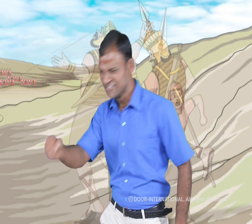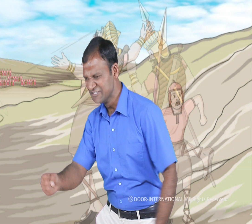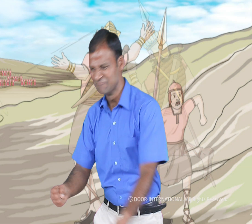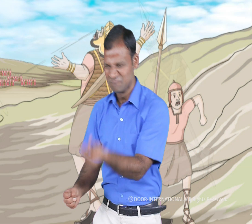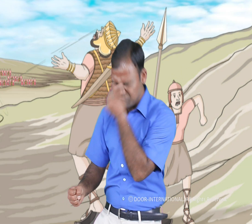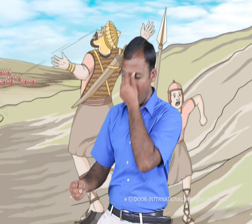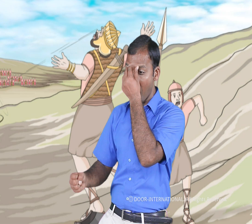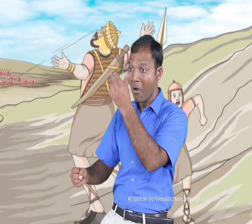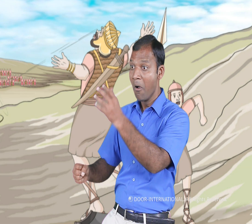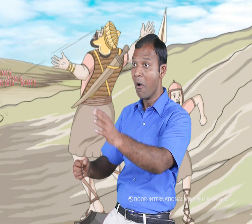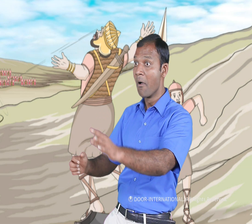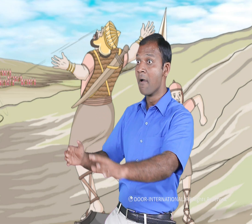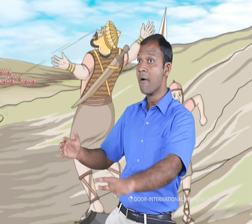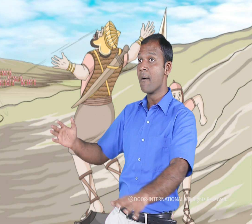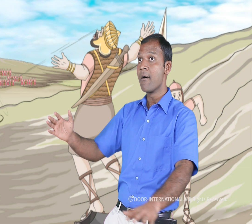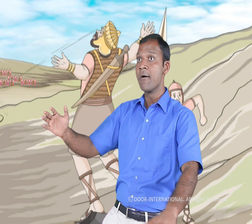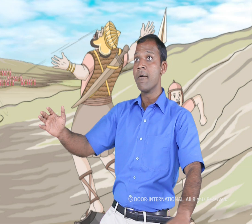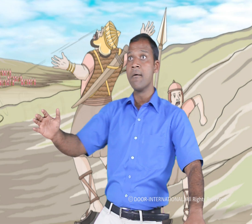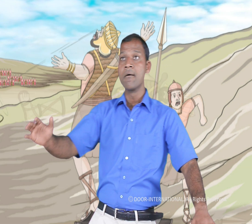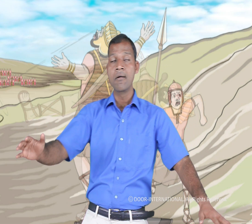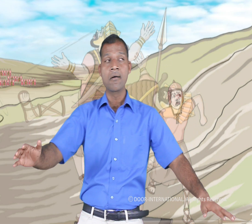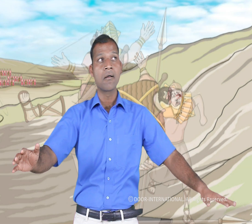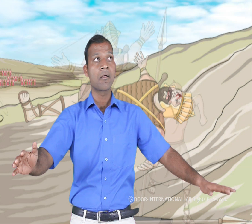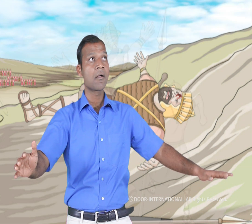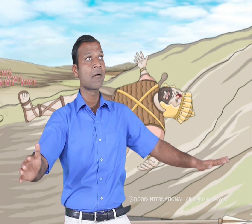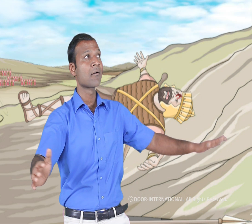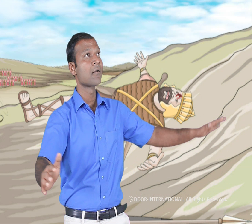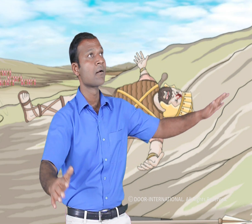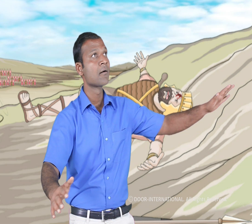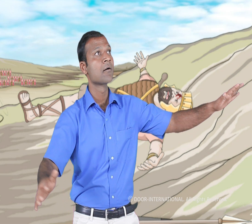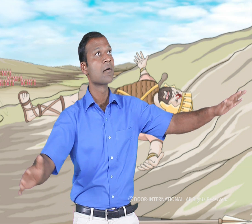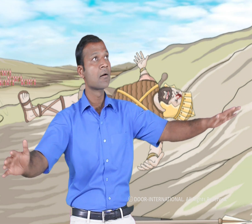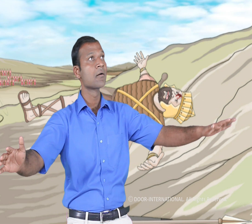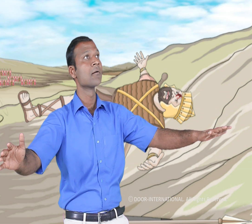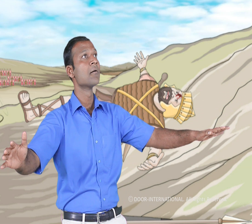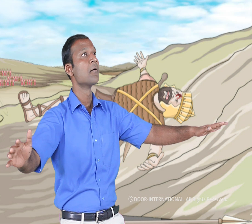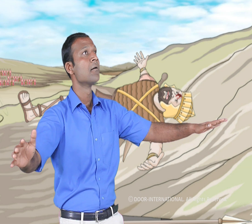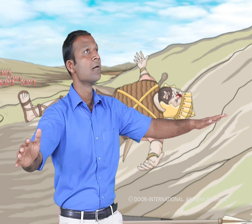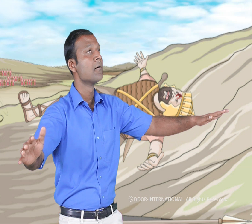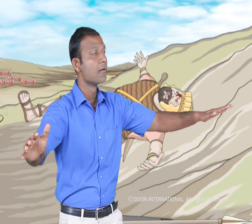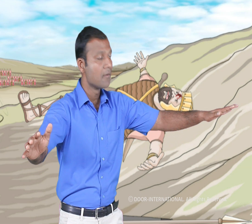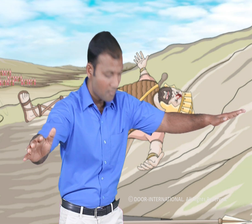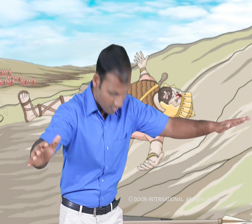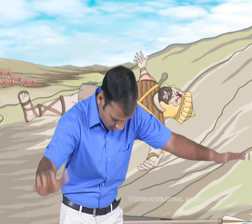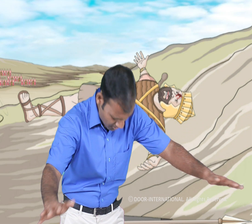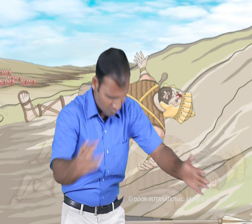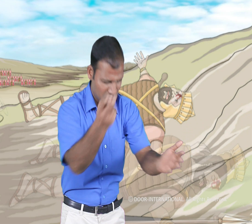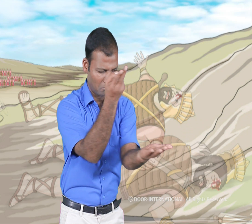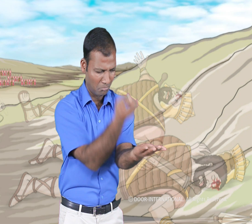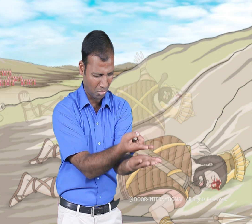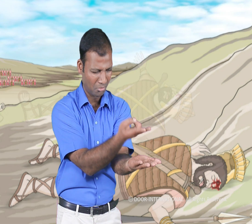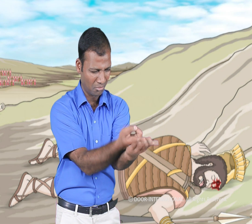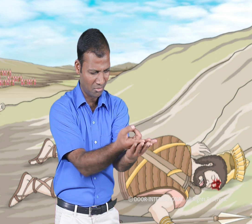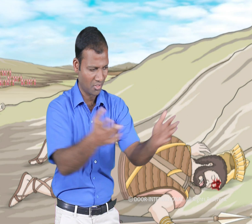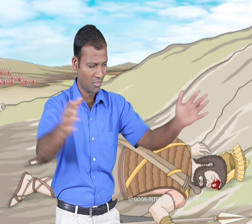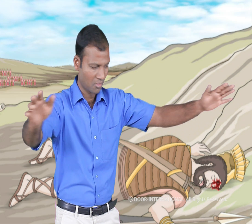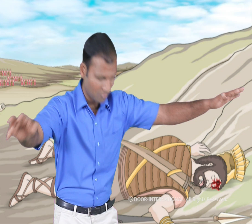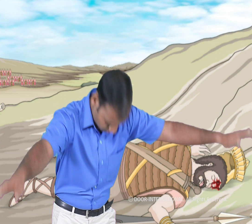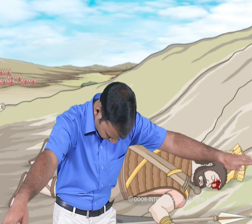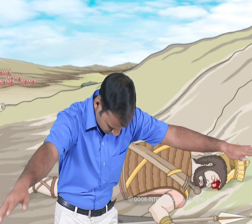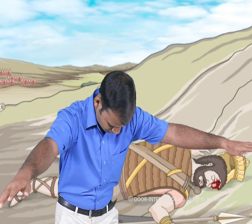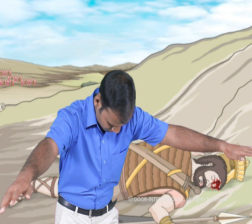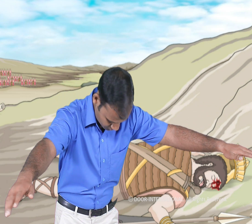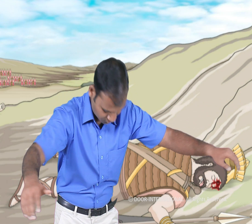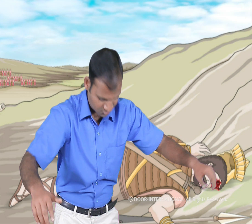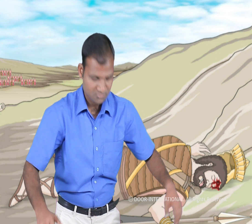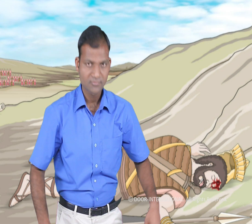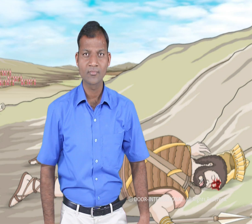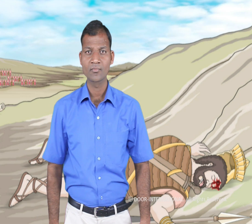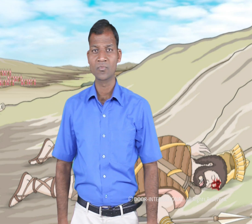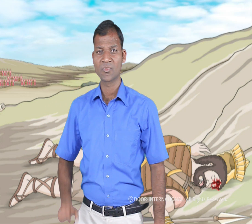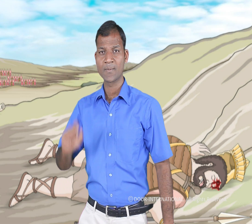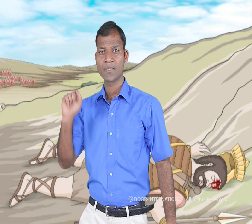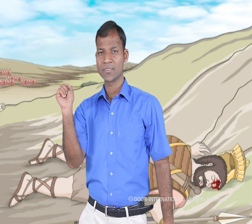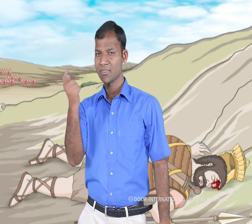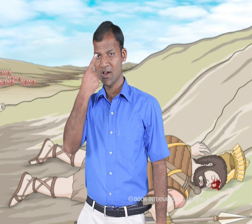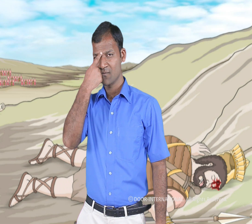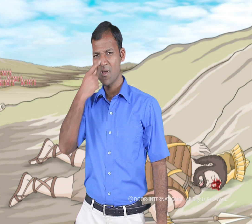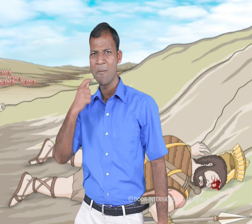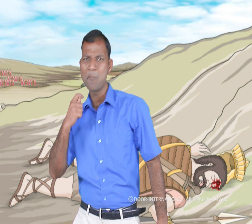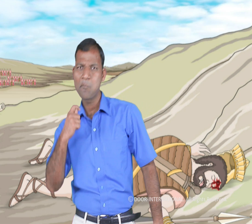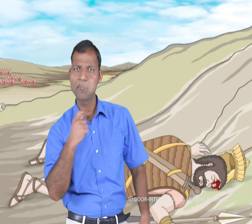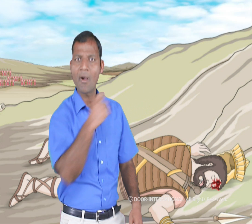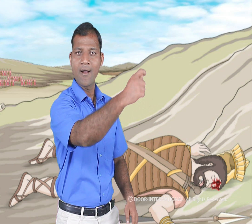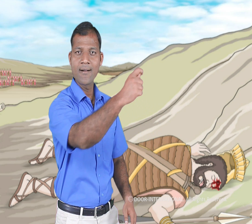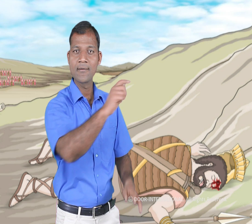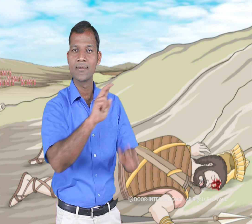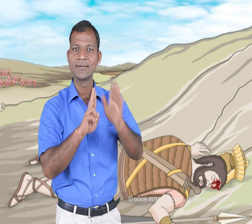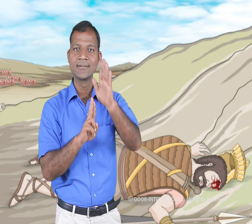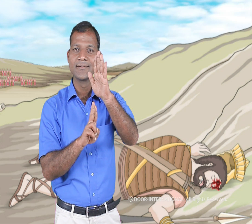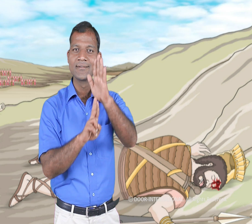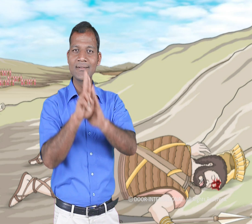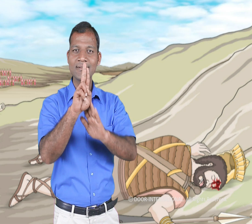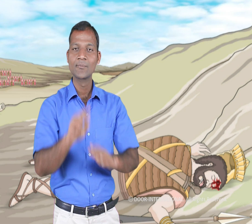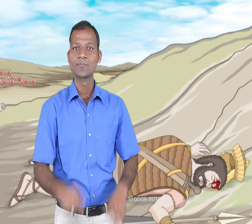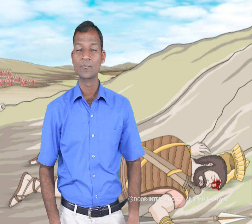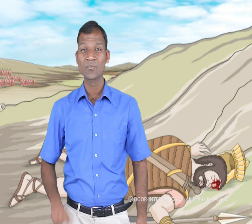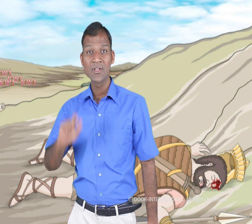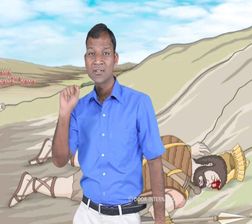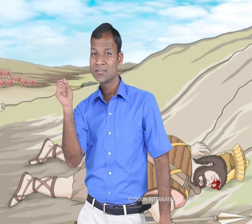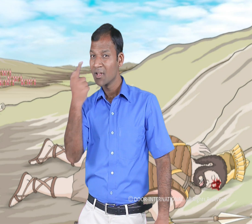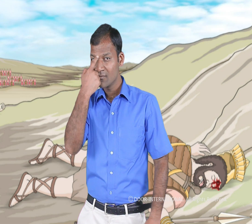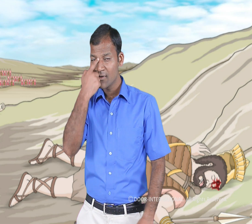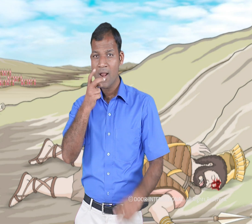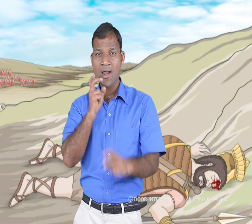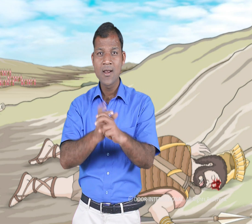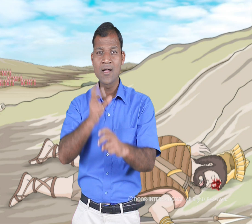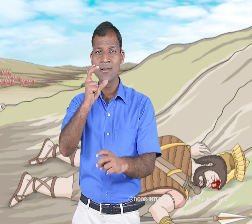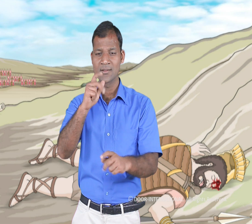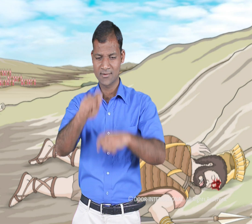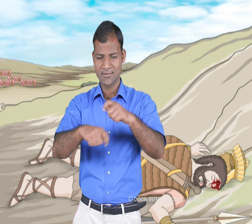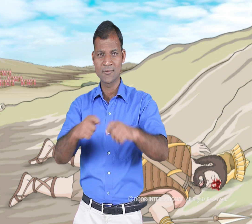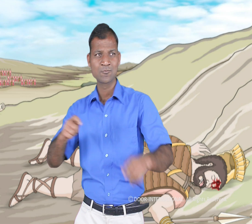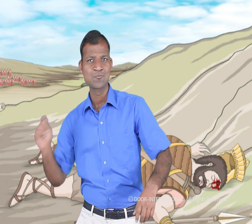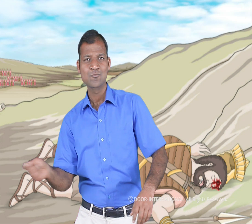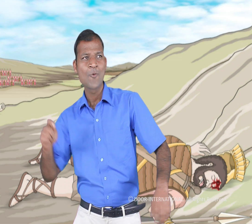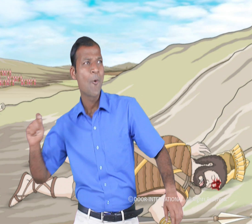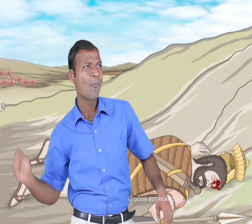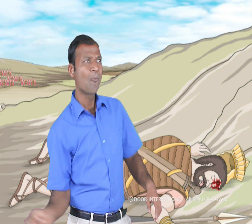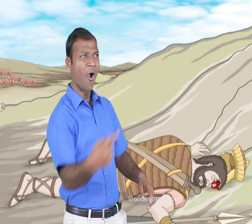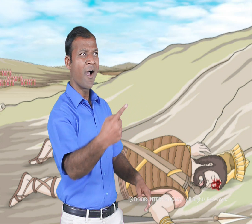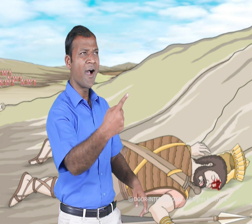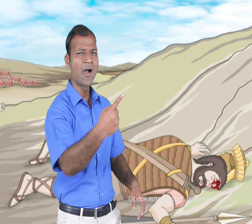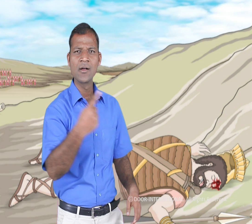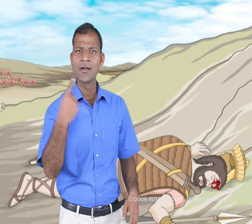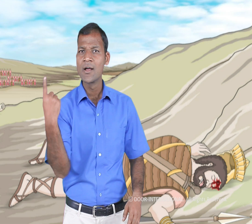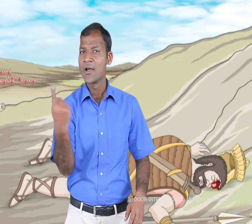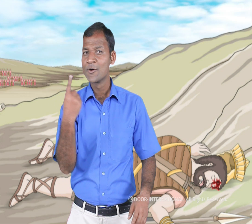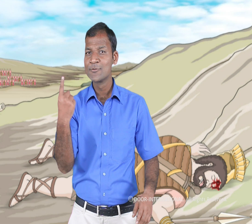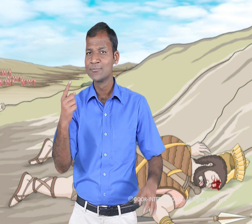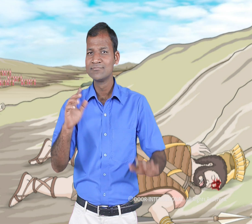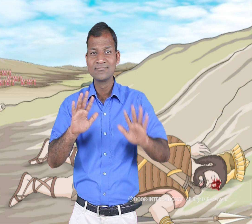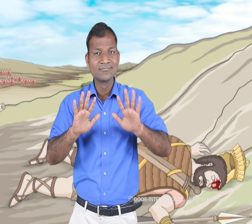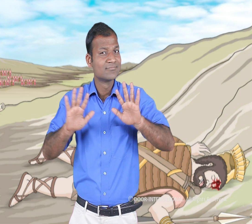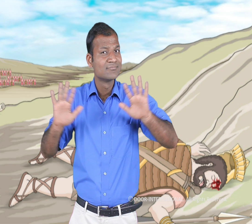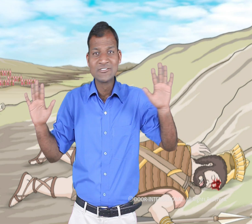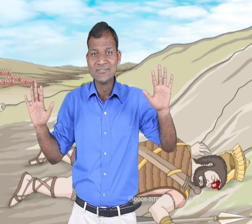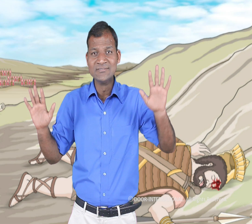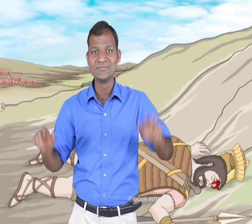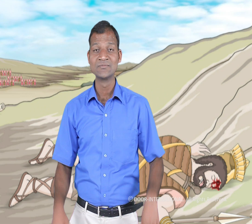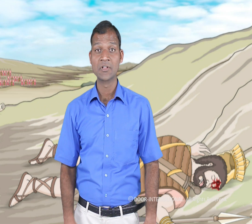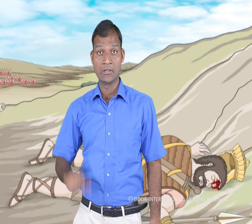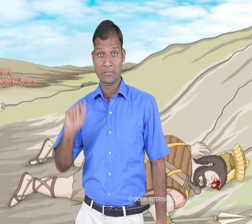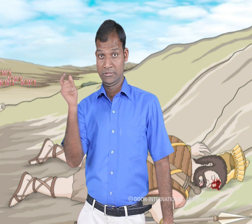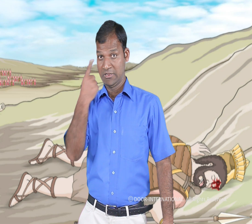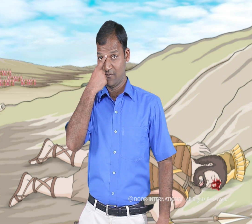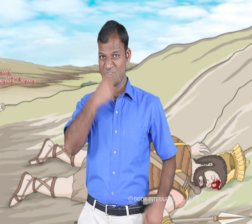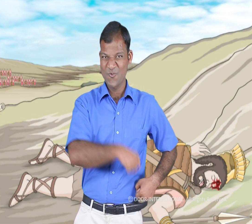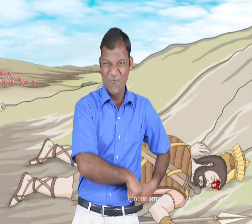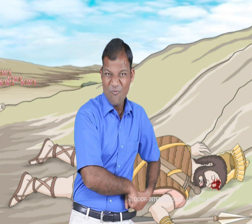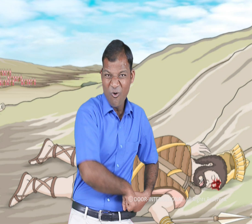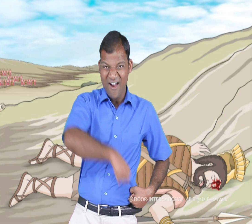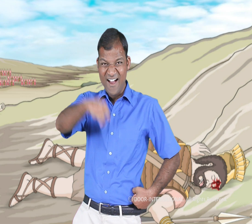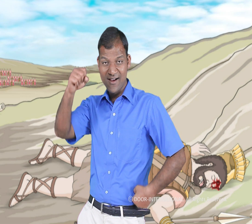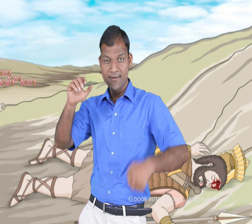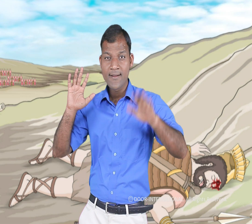The stone sank into his forehead, and he fell facedown on the ground. Thus David prevailed over the Philistine with a sling and a stone;